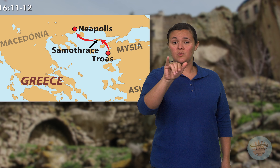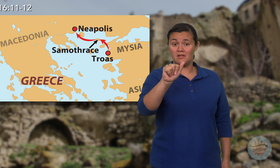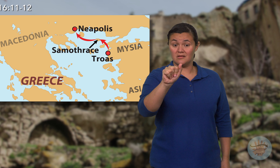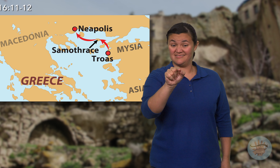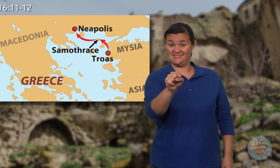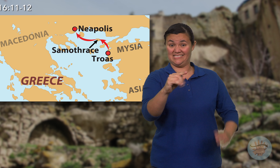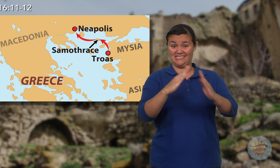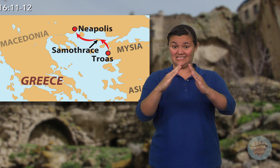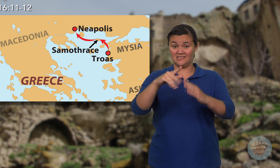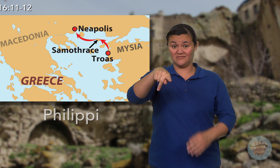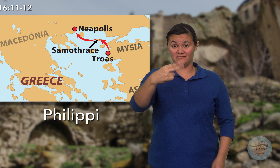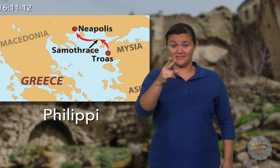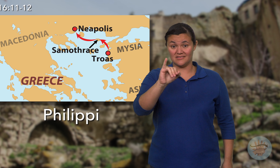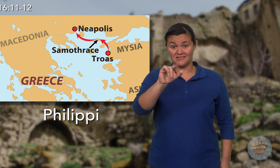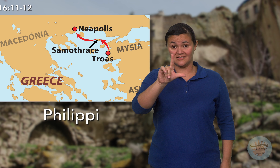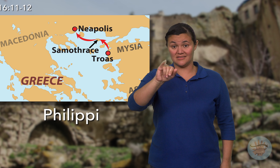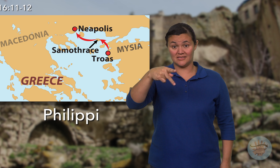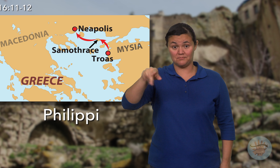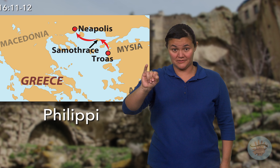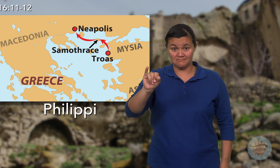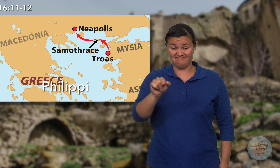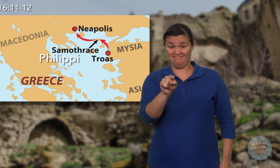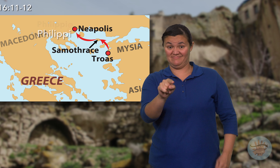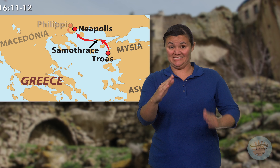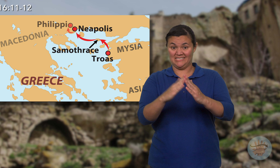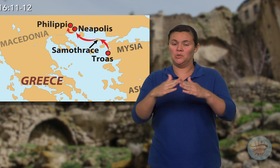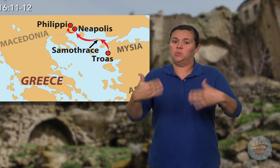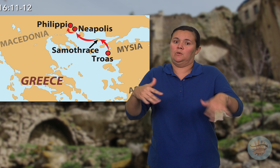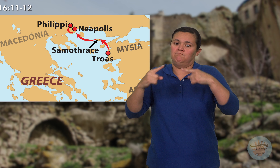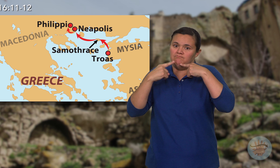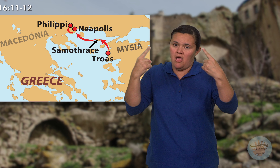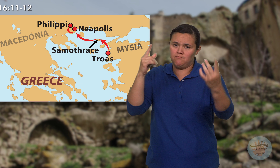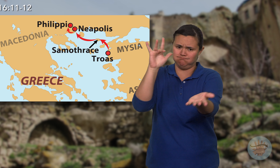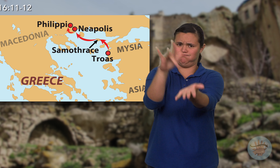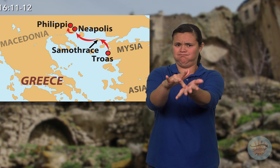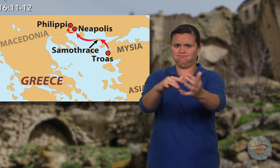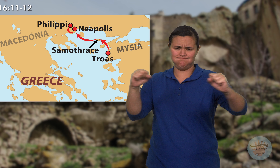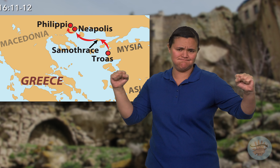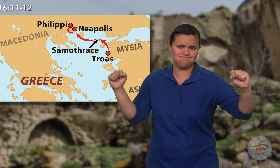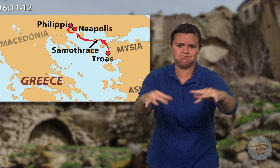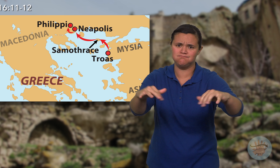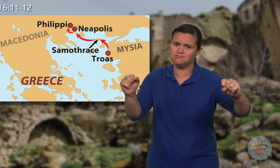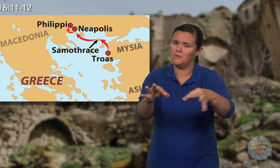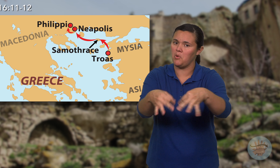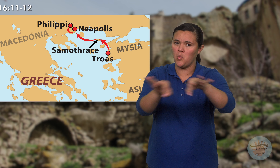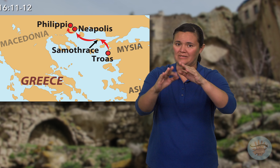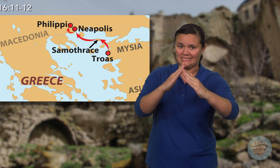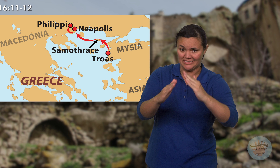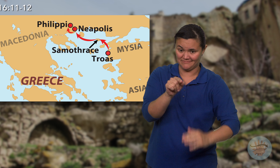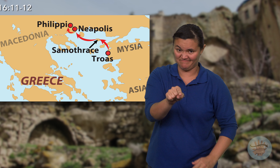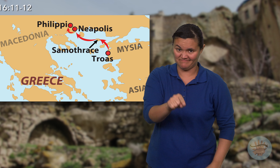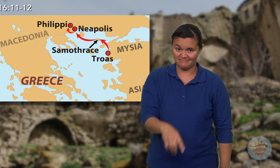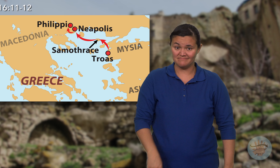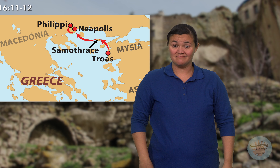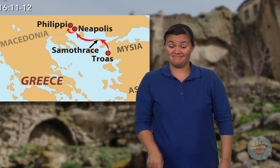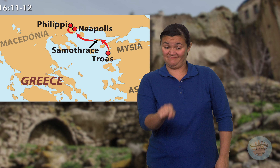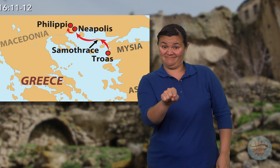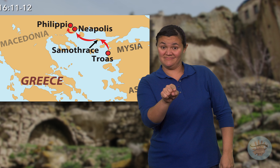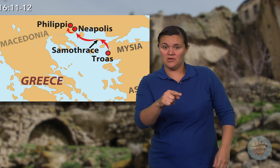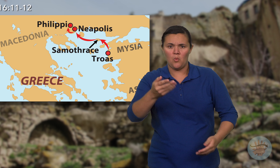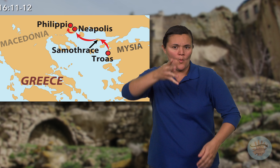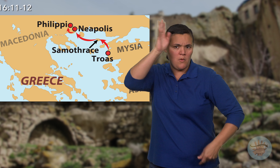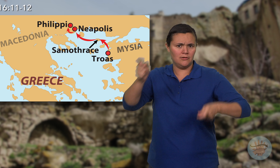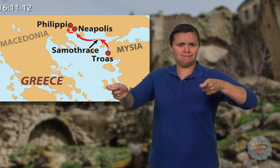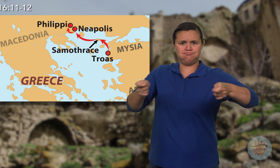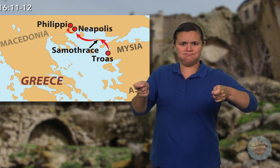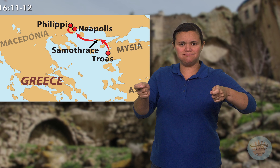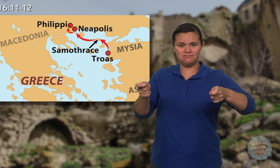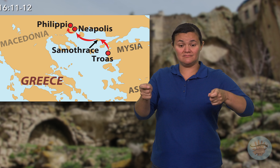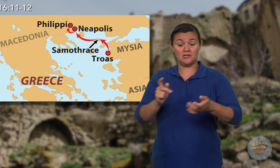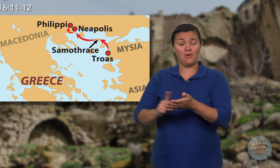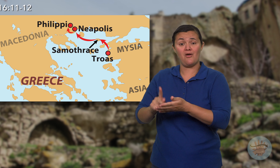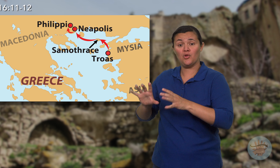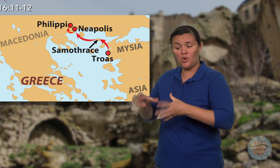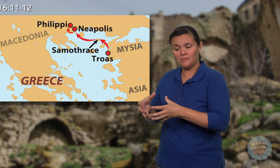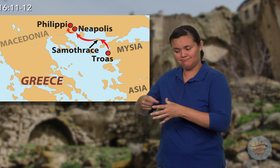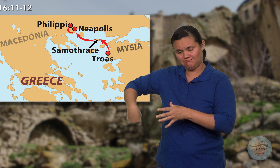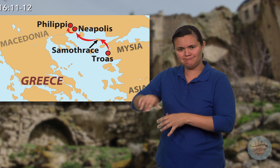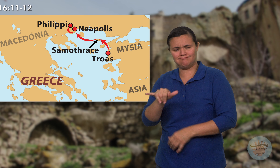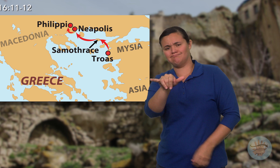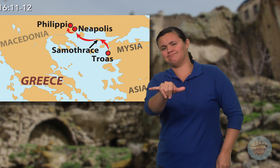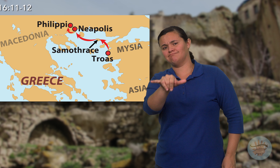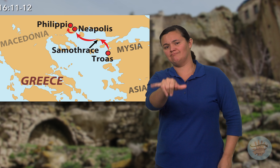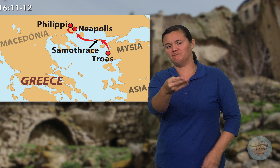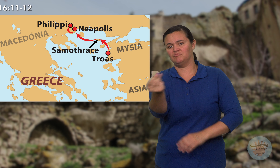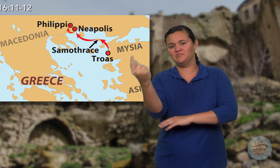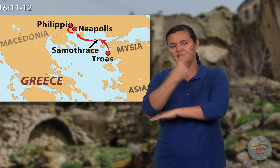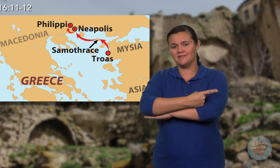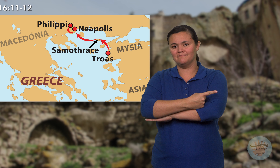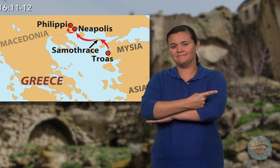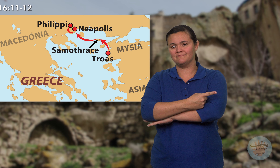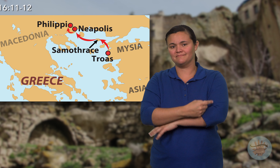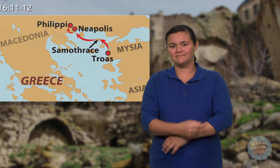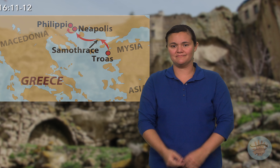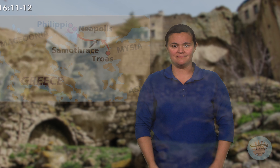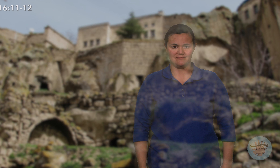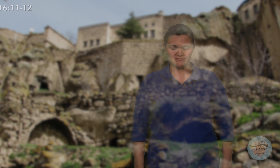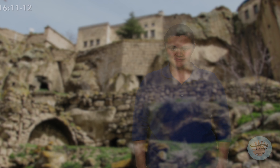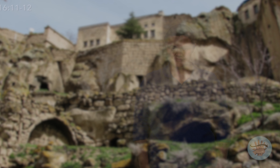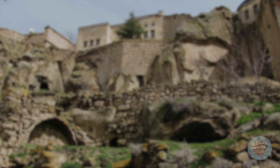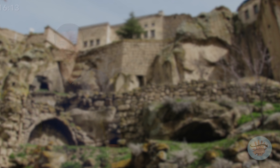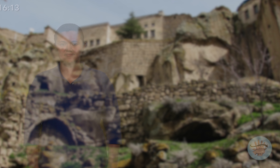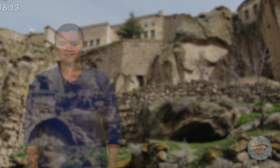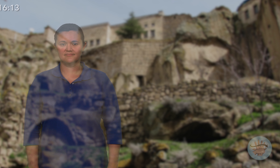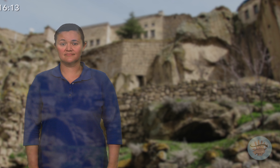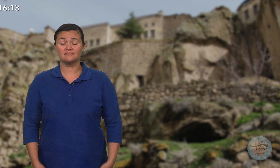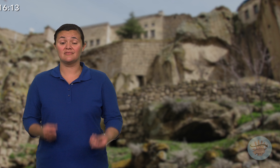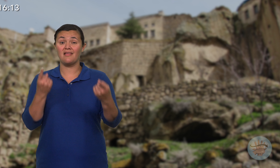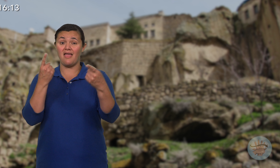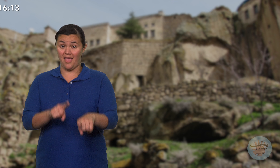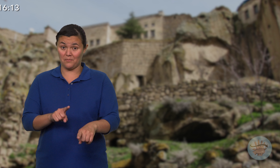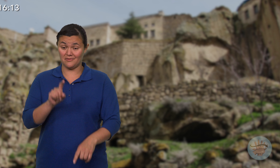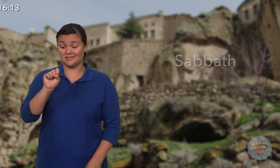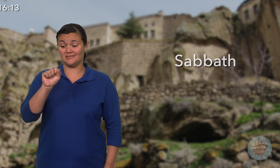From there we went to the Roman colony of Philippi, the leading city of that district of Macedonia. And we stayed there several days.